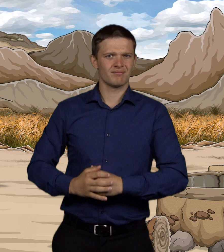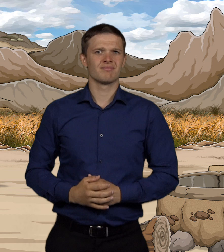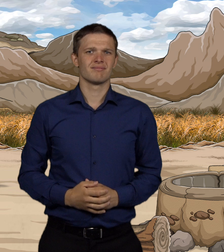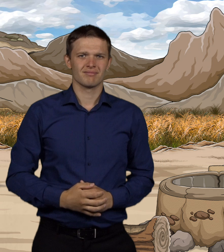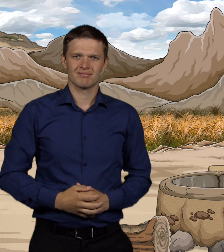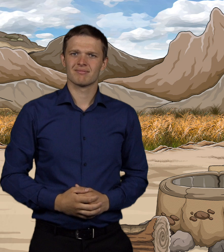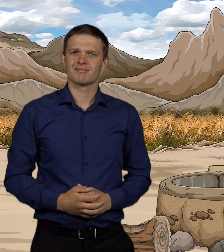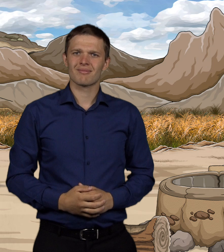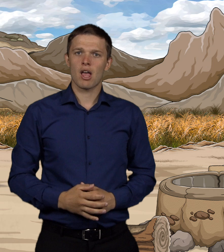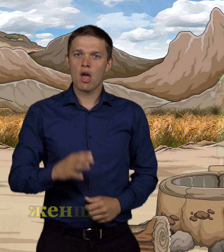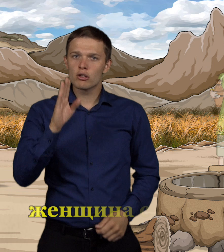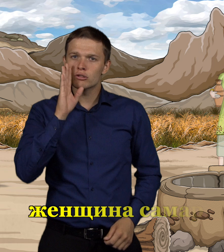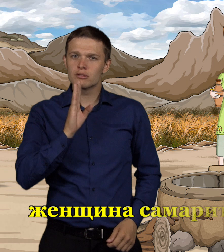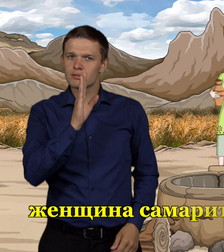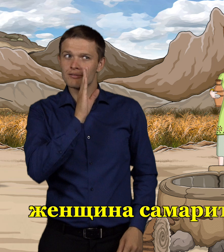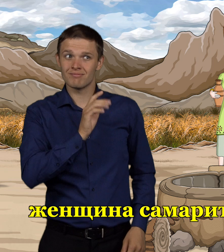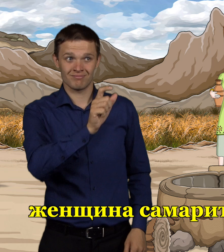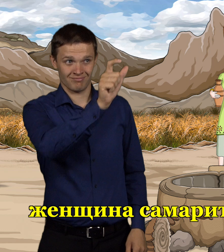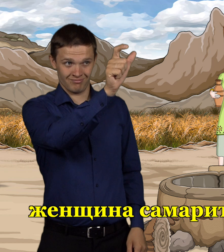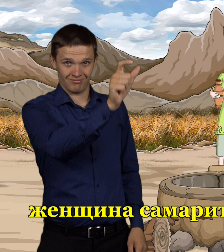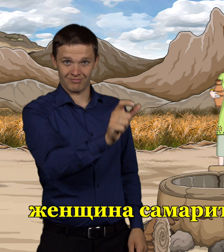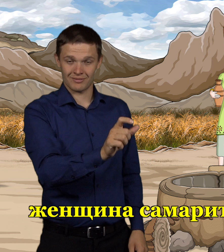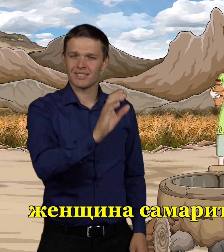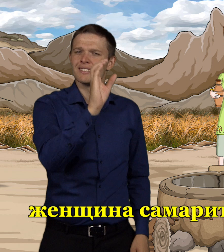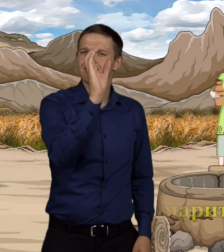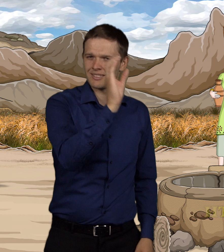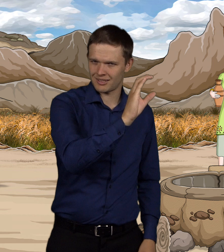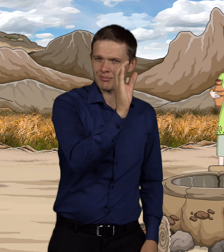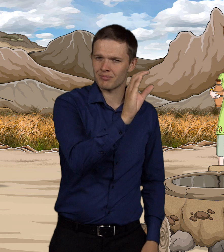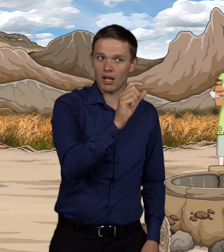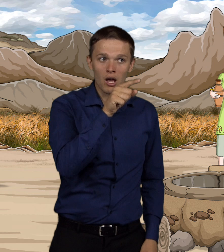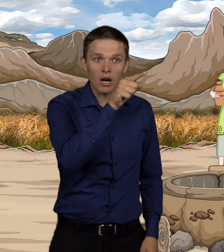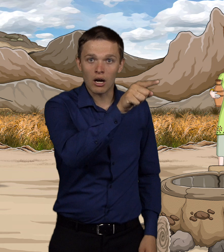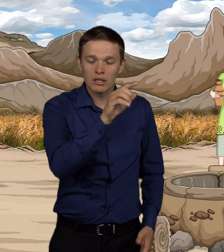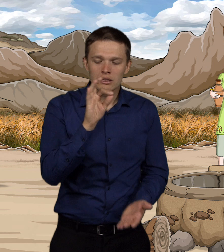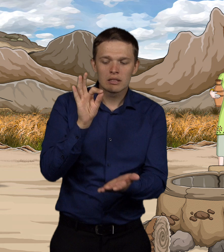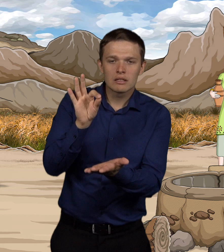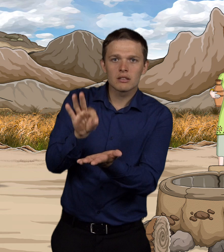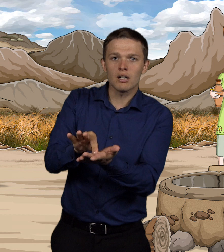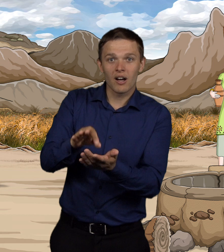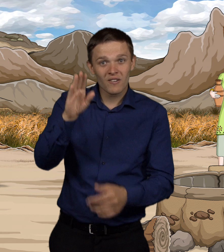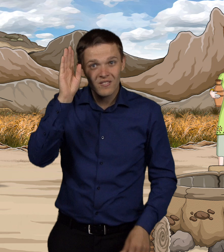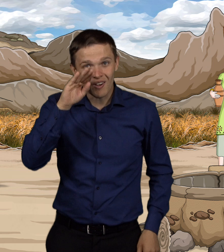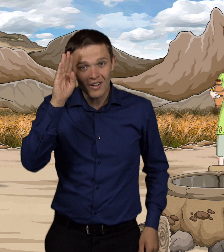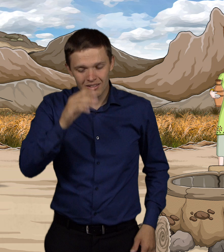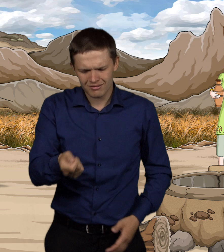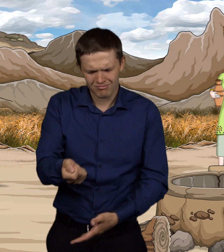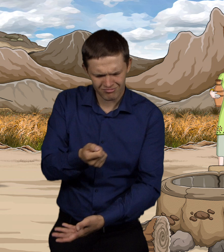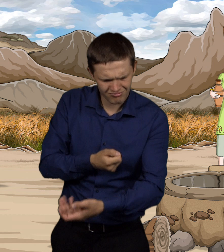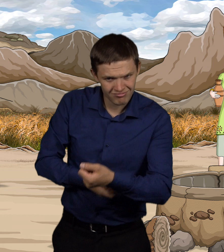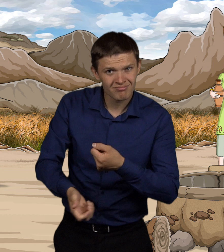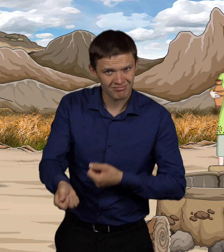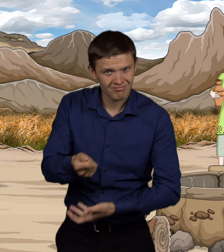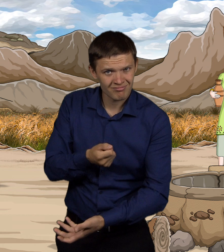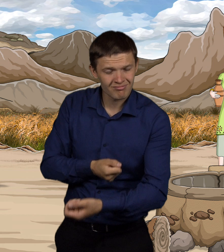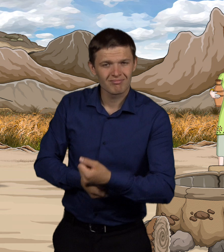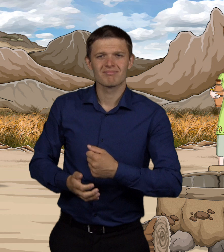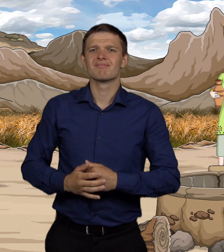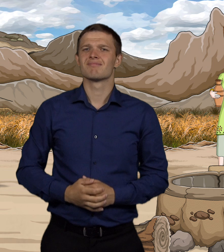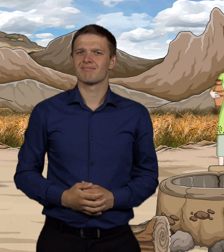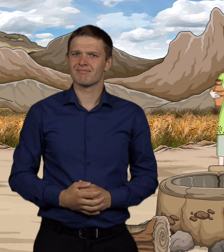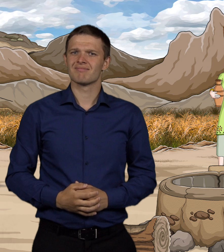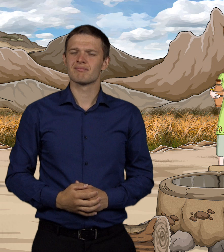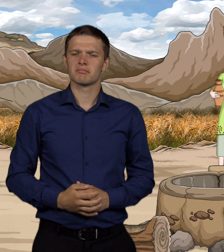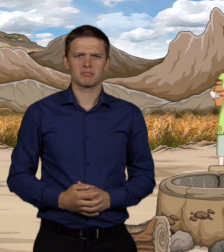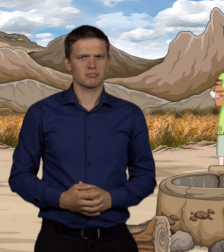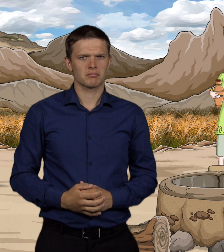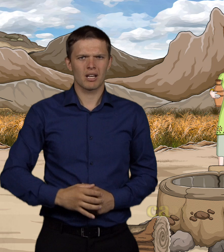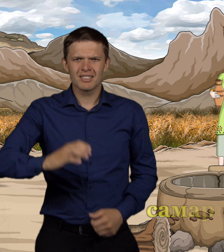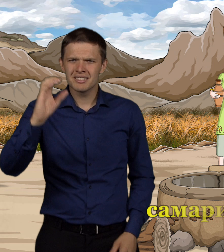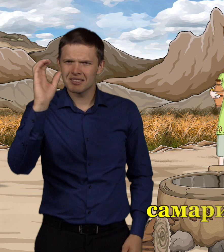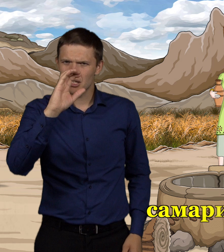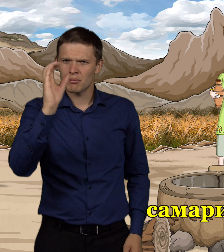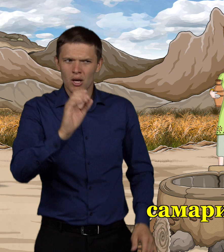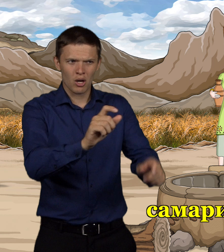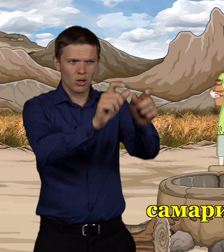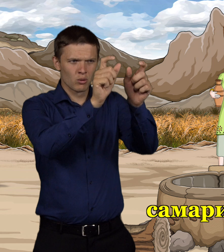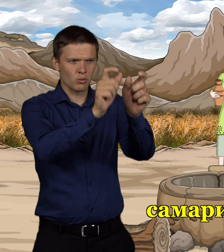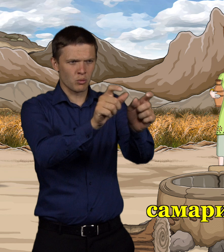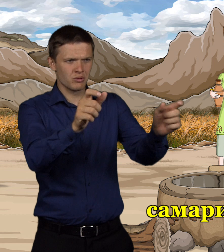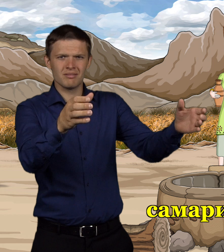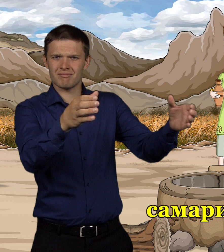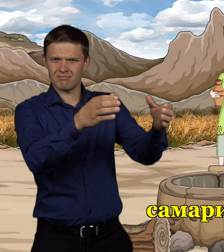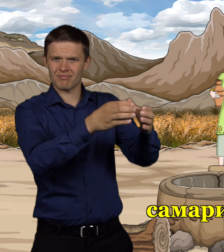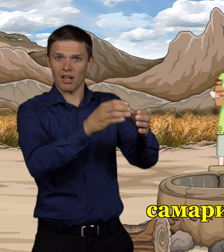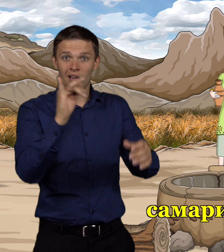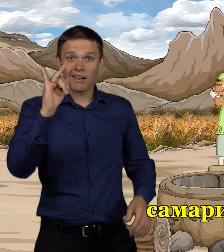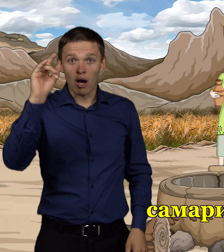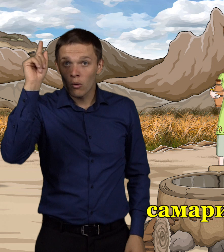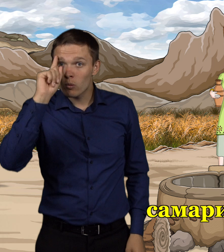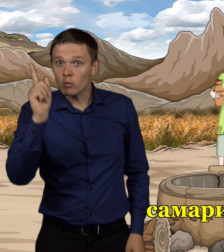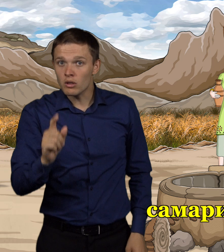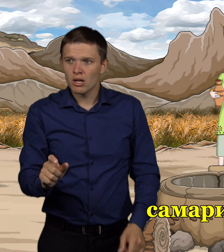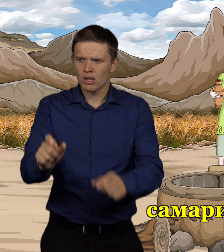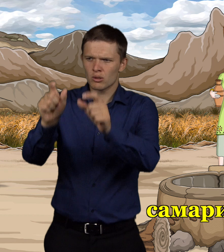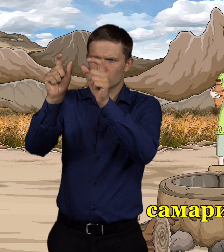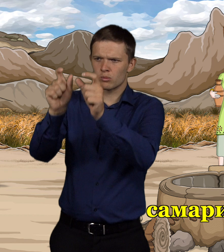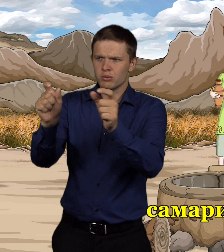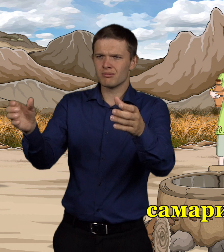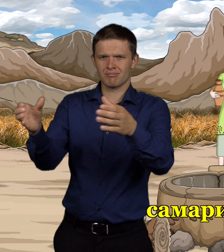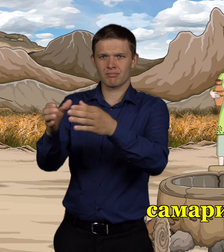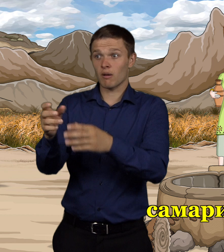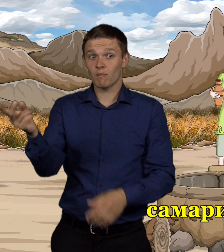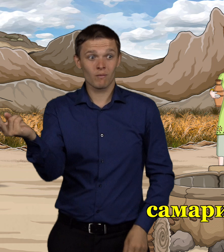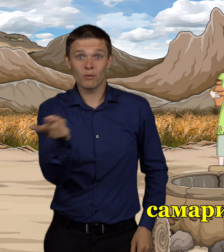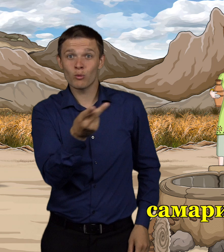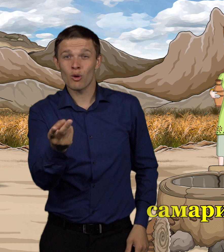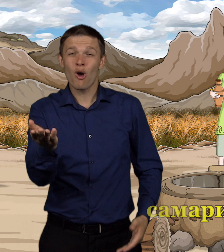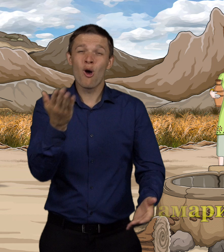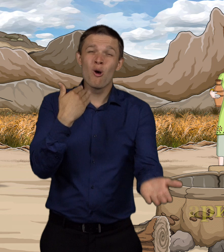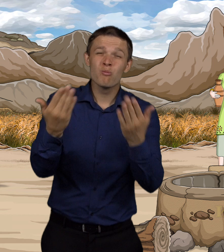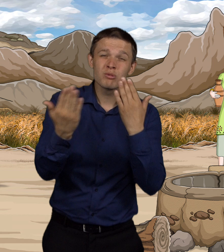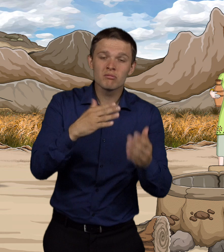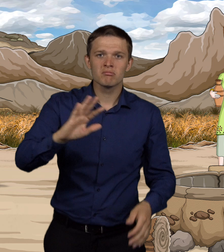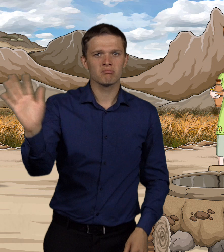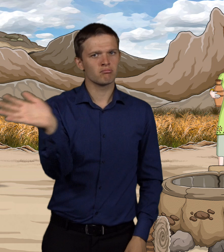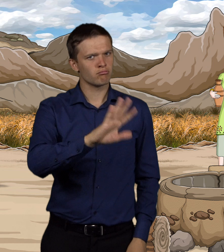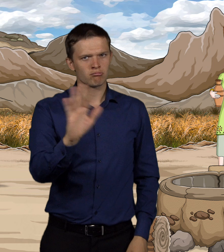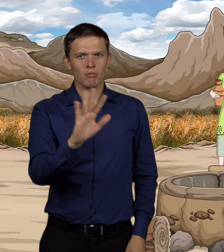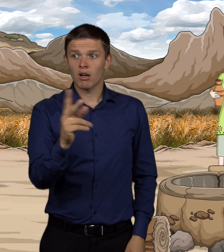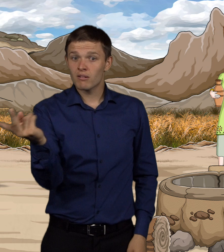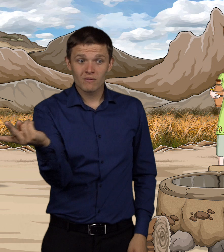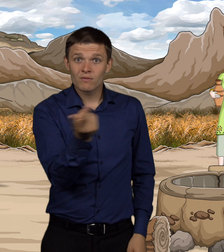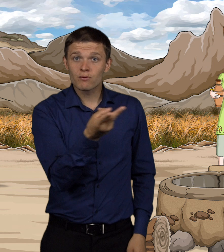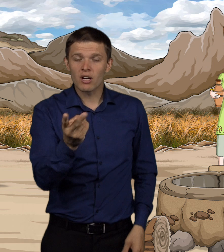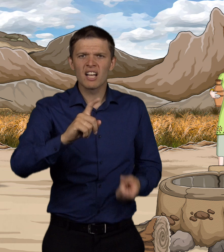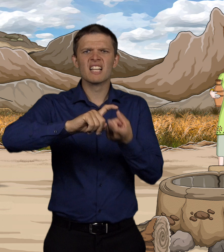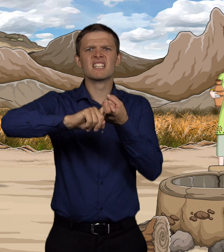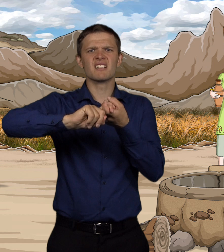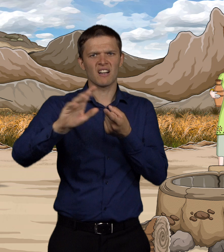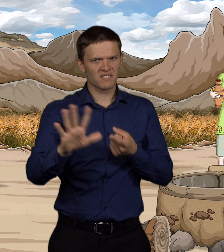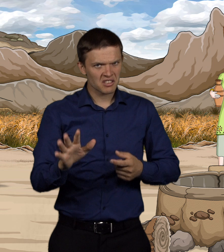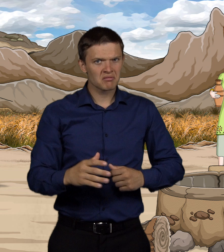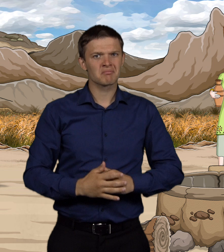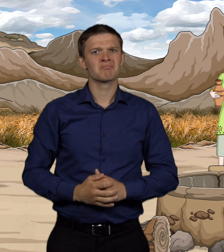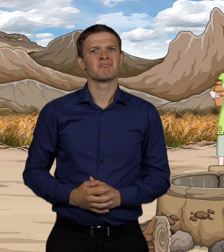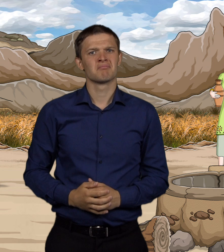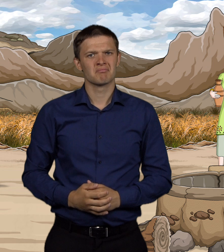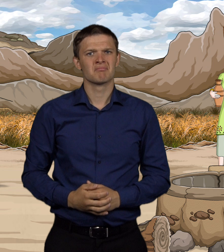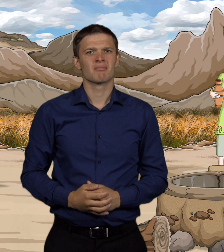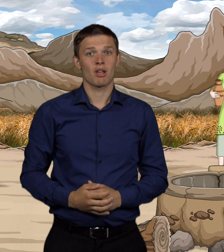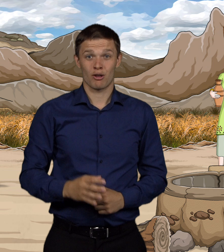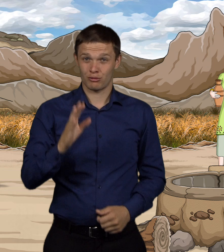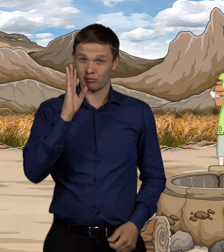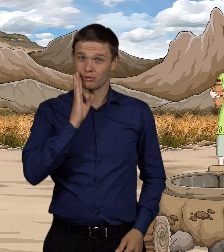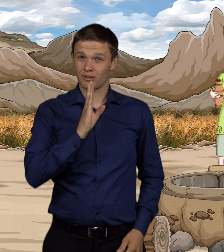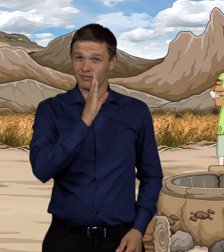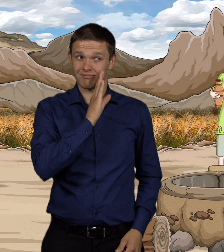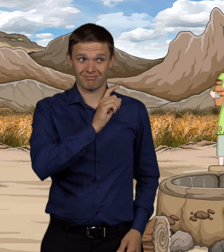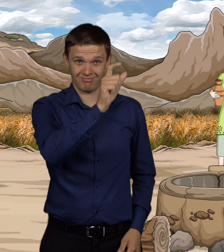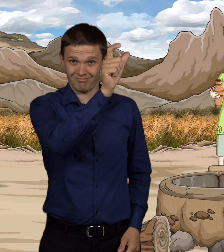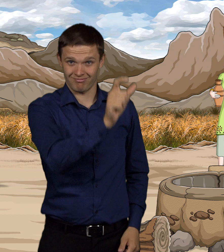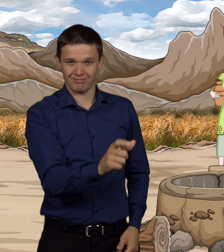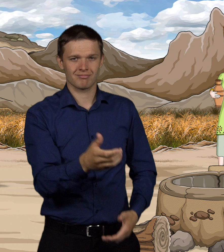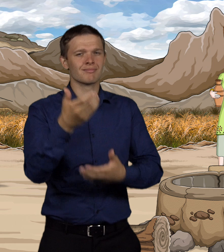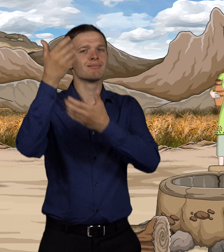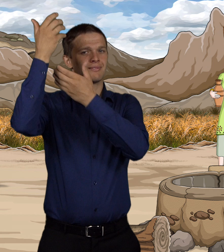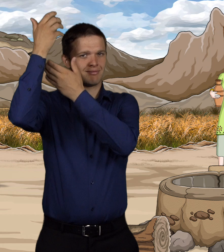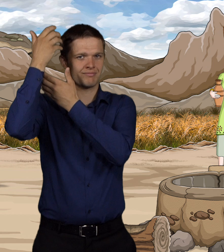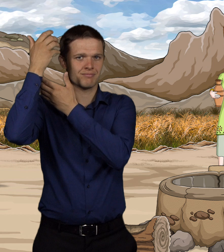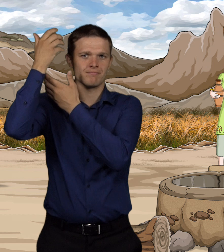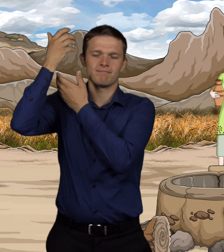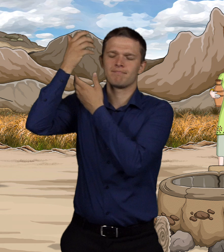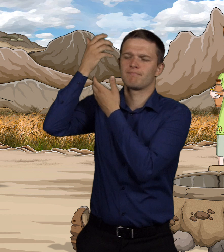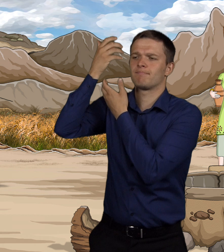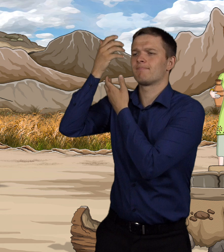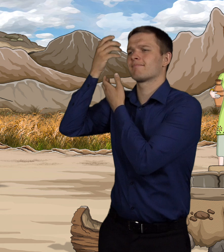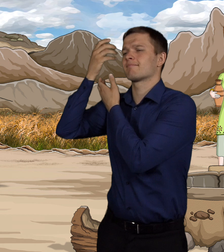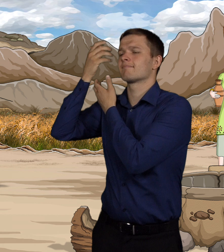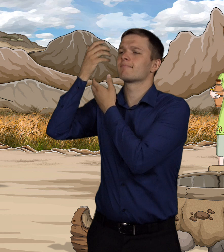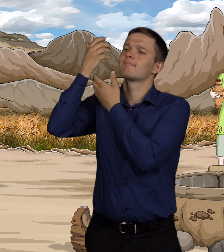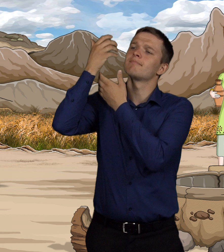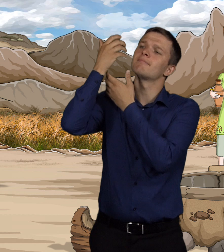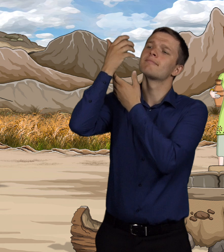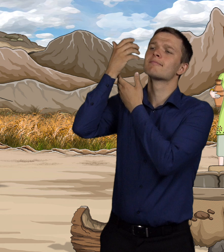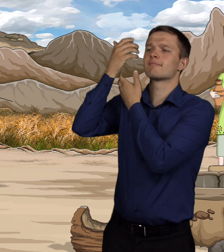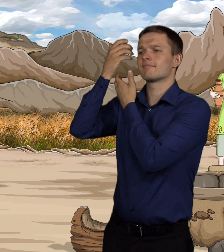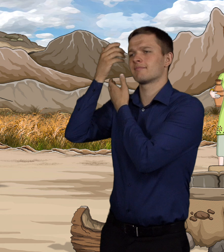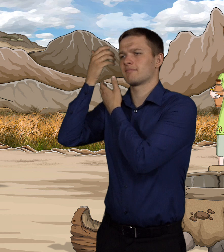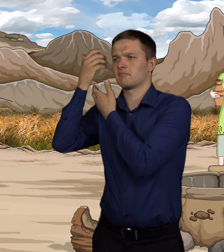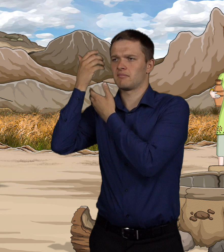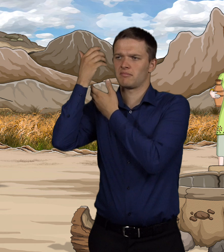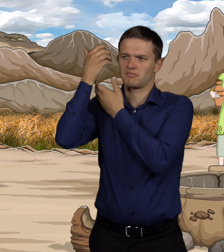When a Samaritan woman came to draw water, Jesus said to her, “Give Me a drink.”